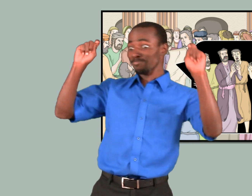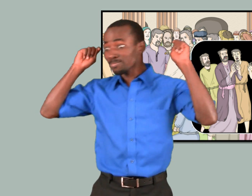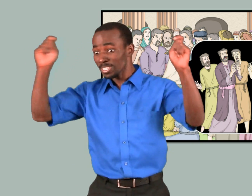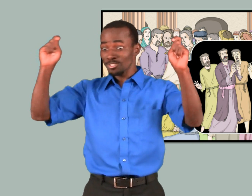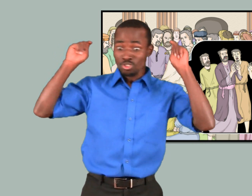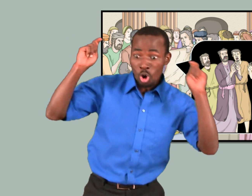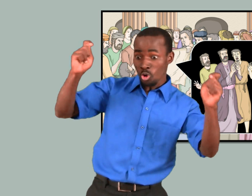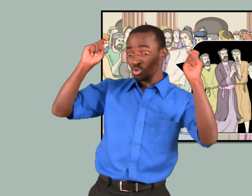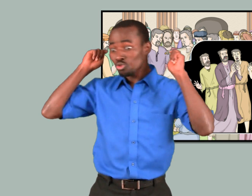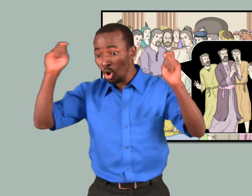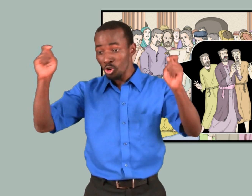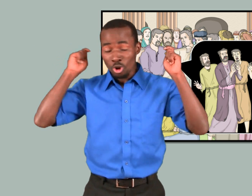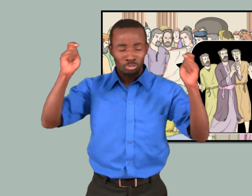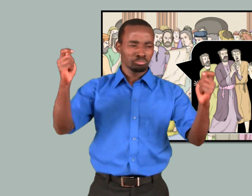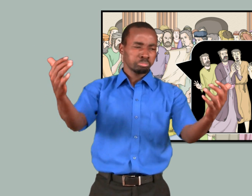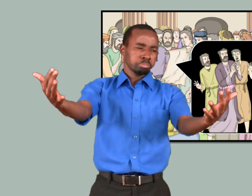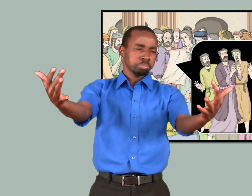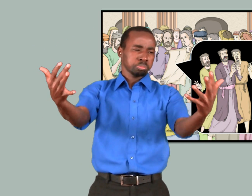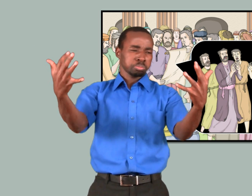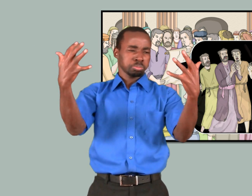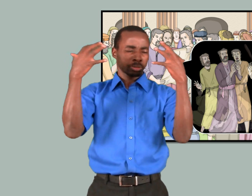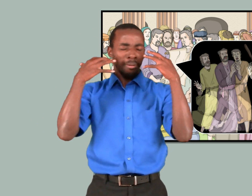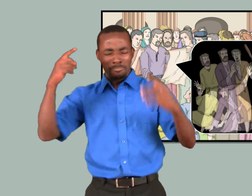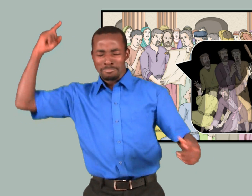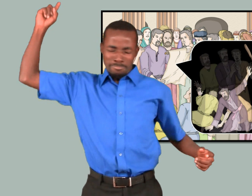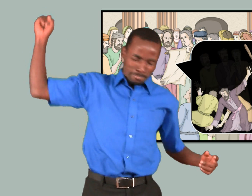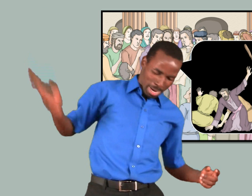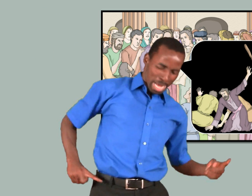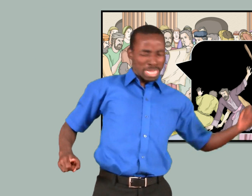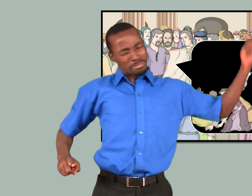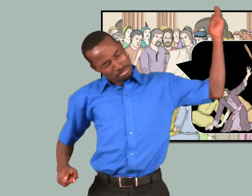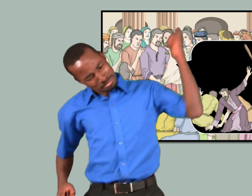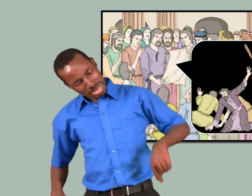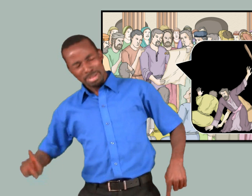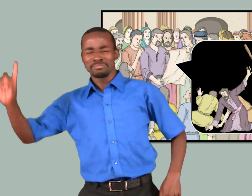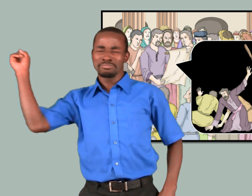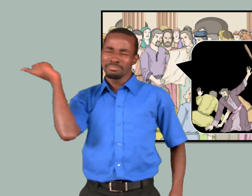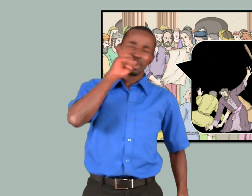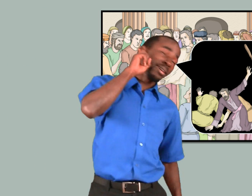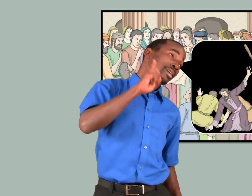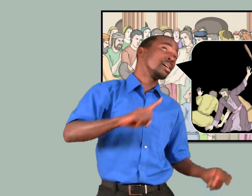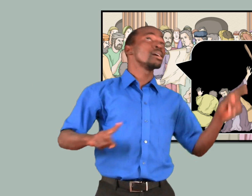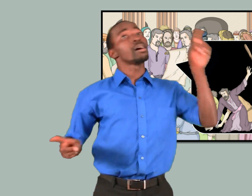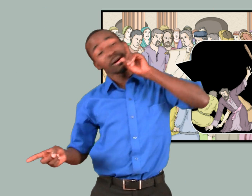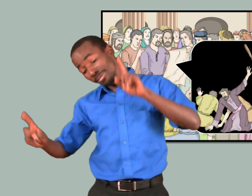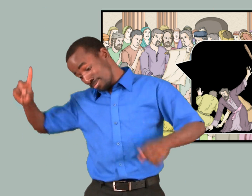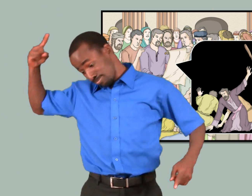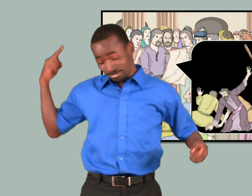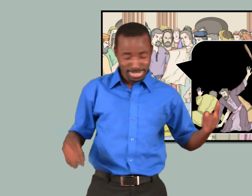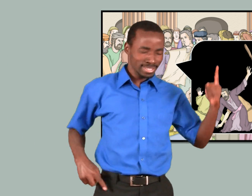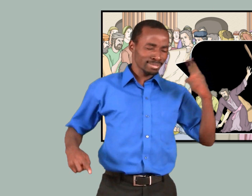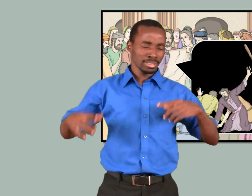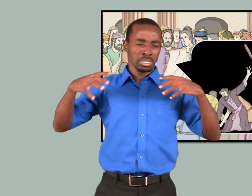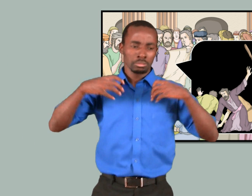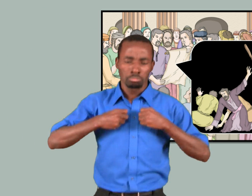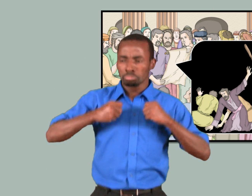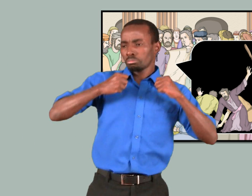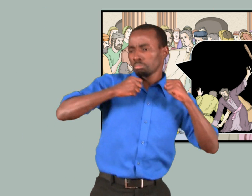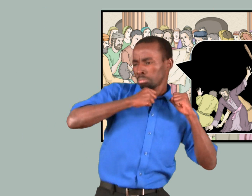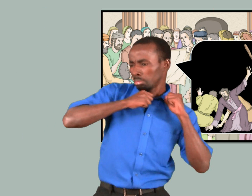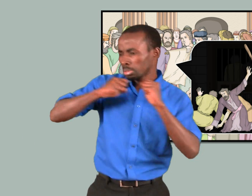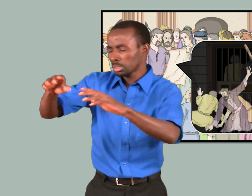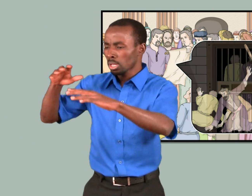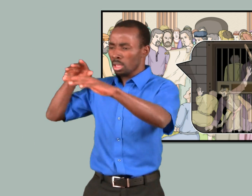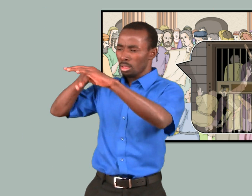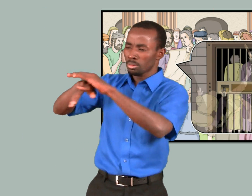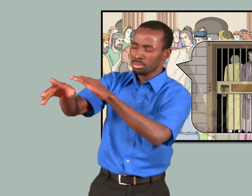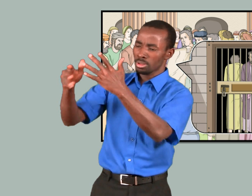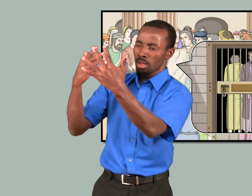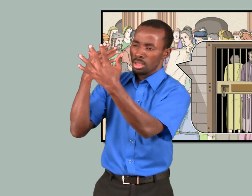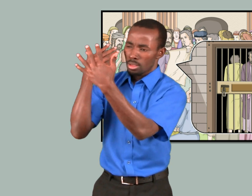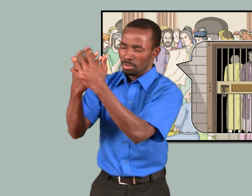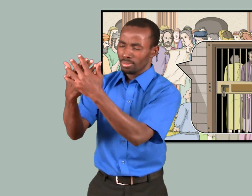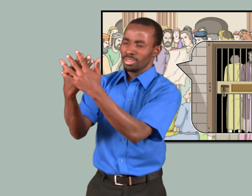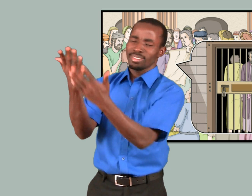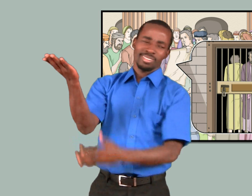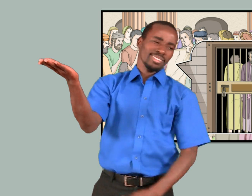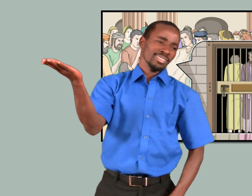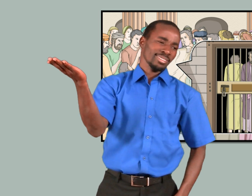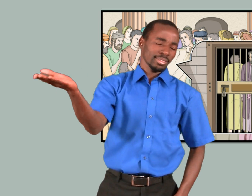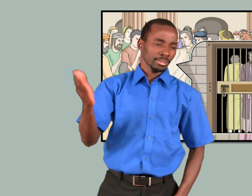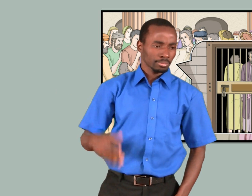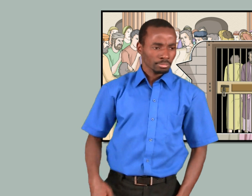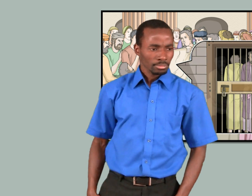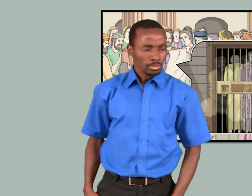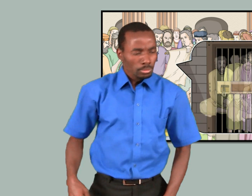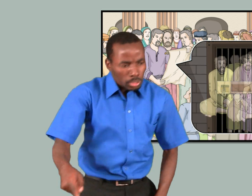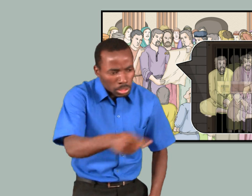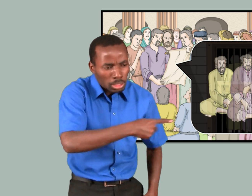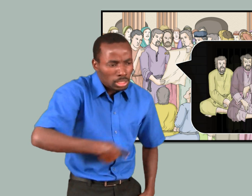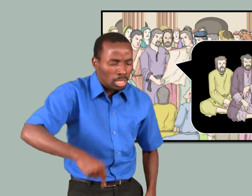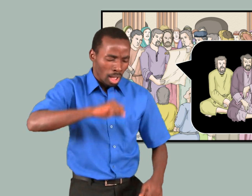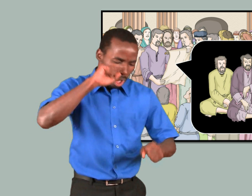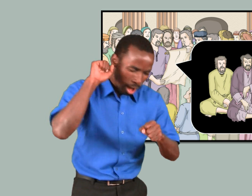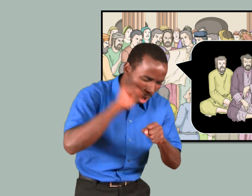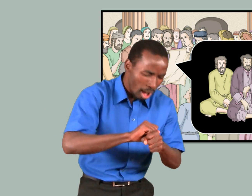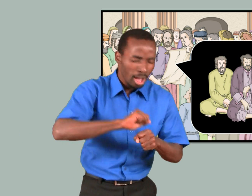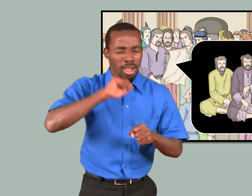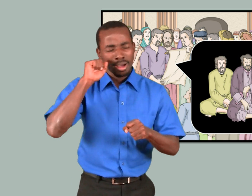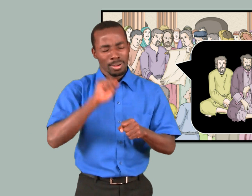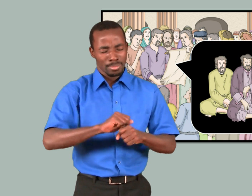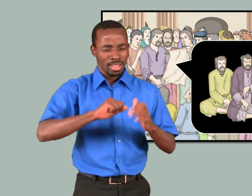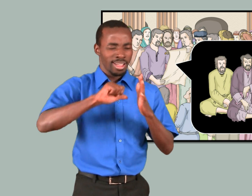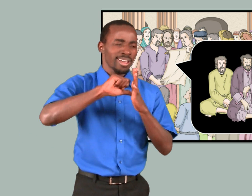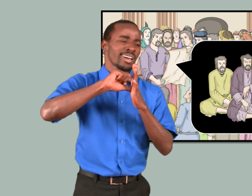in beatings, imprisonments, and riots;